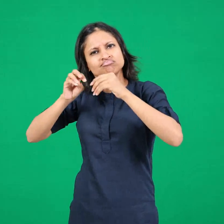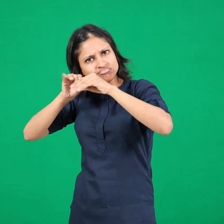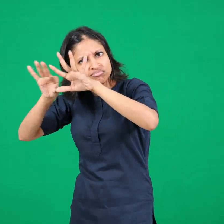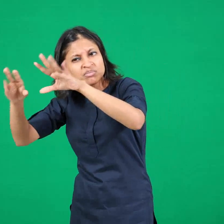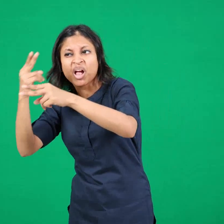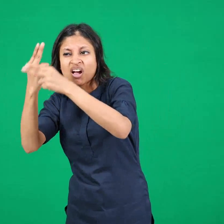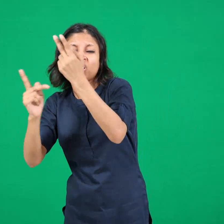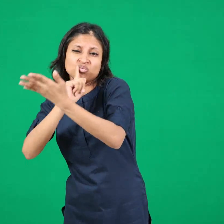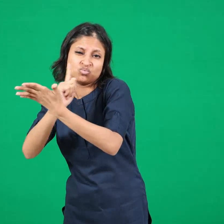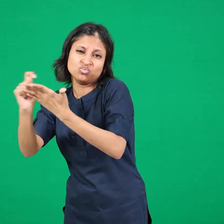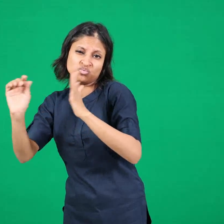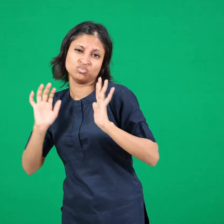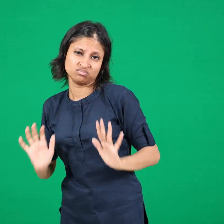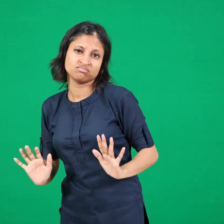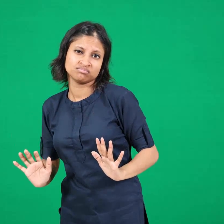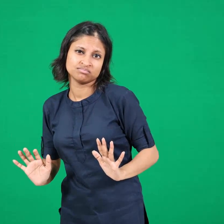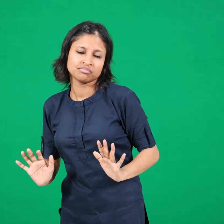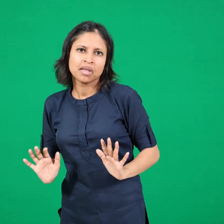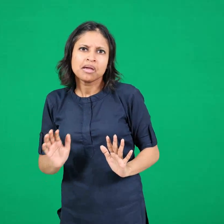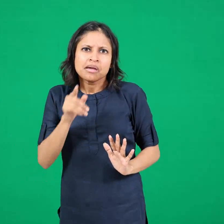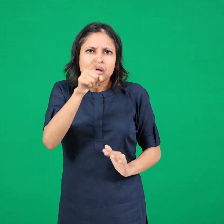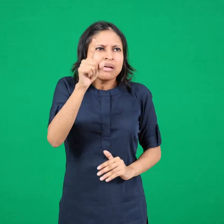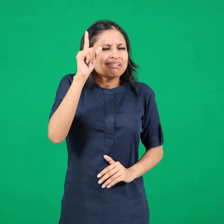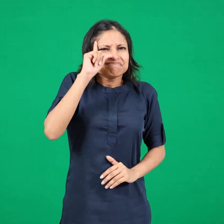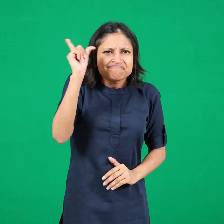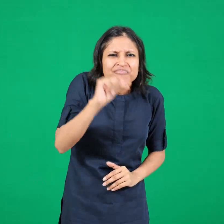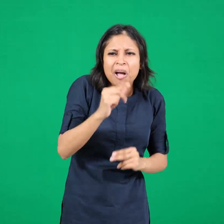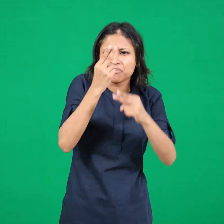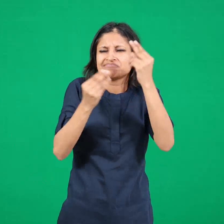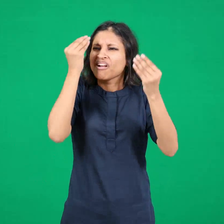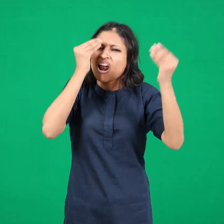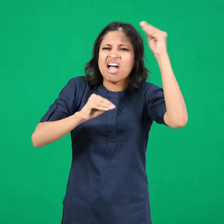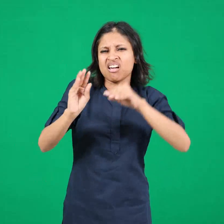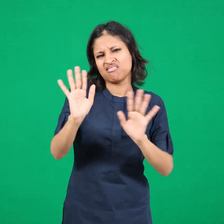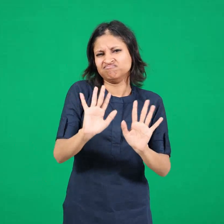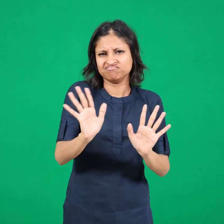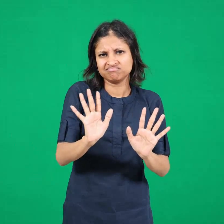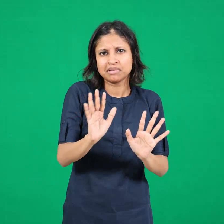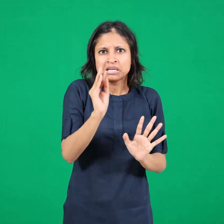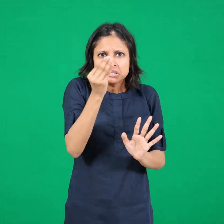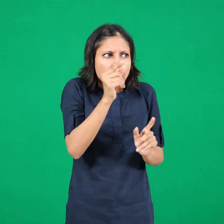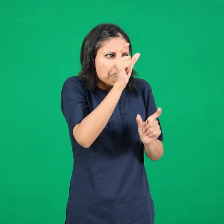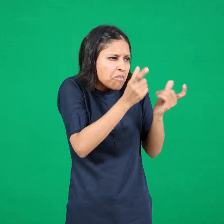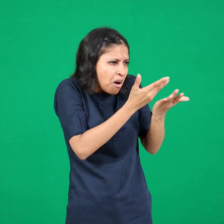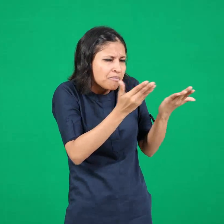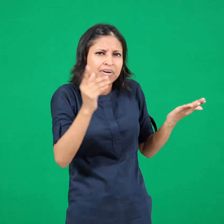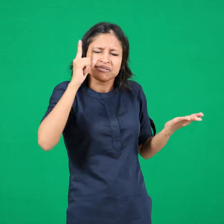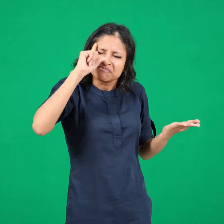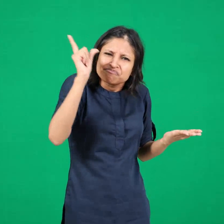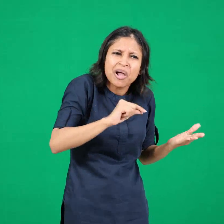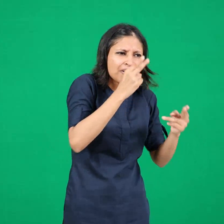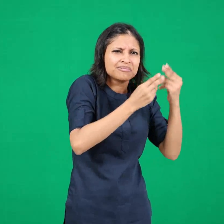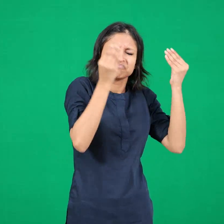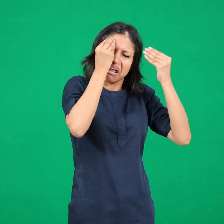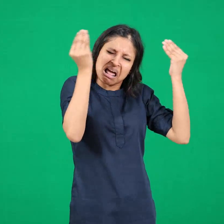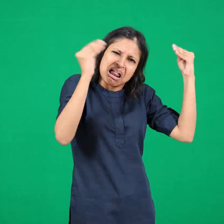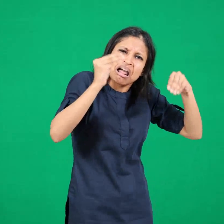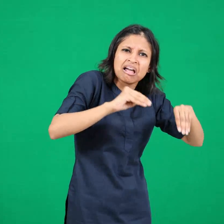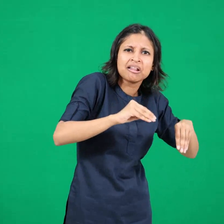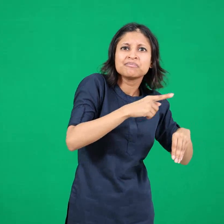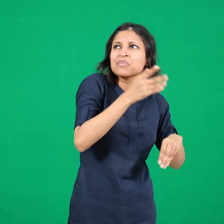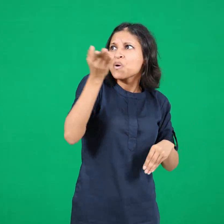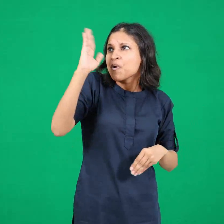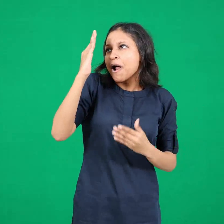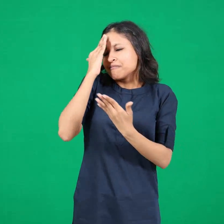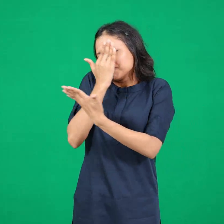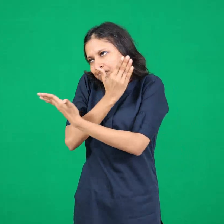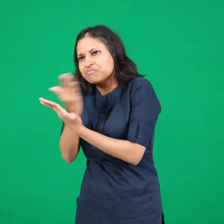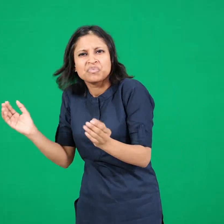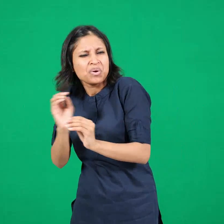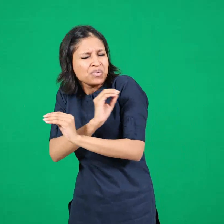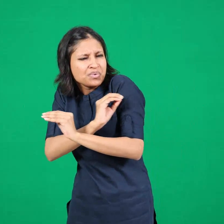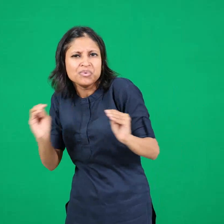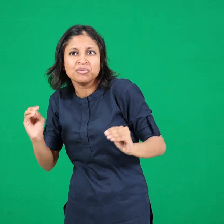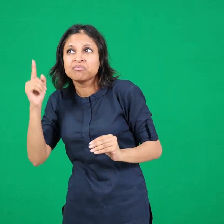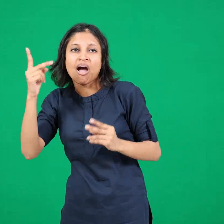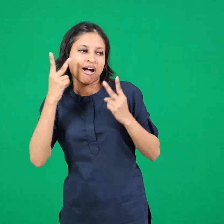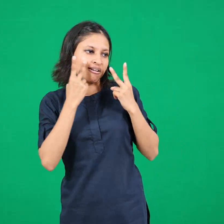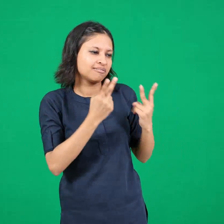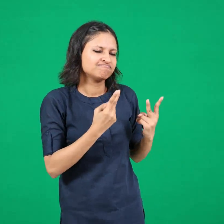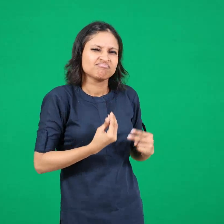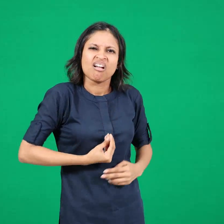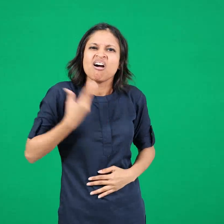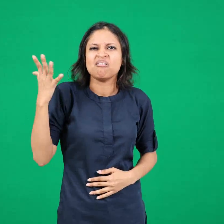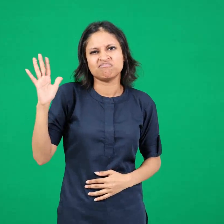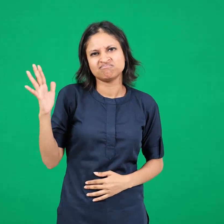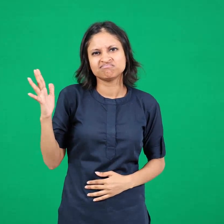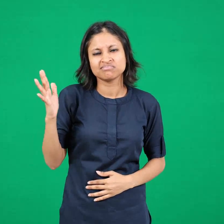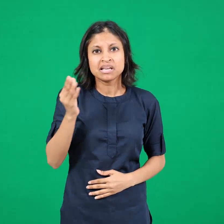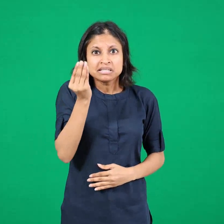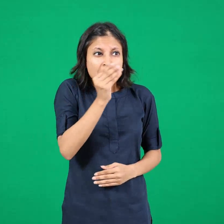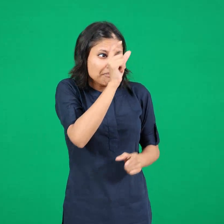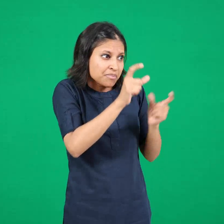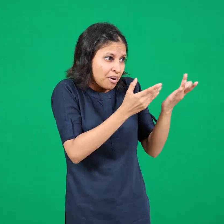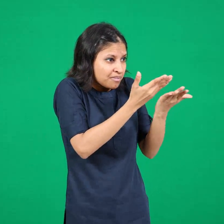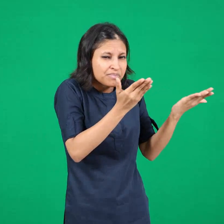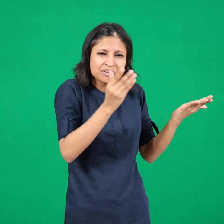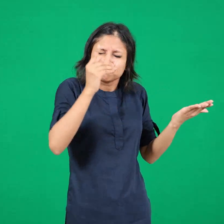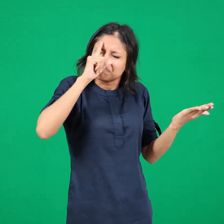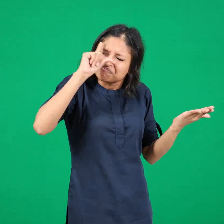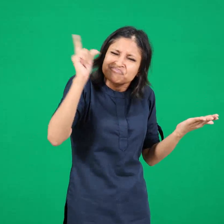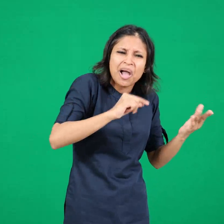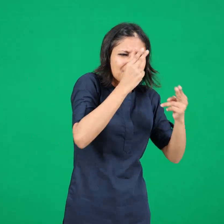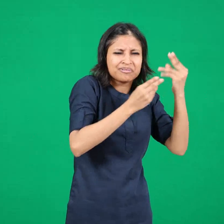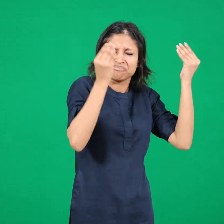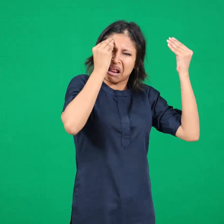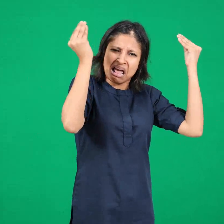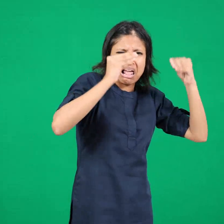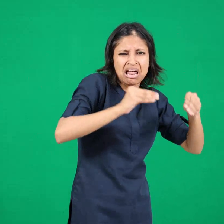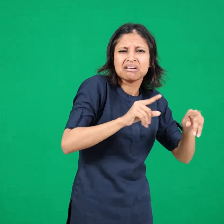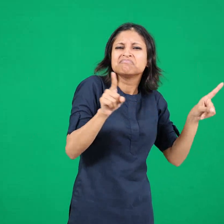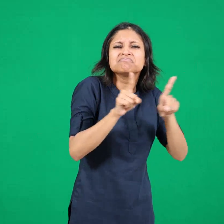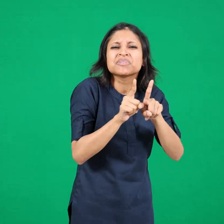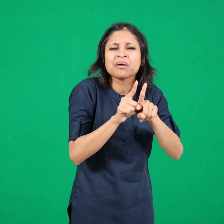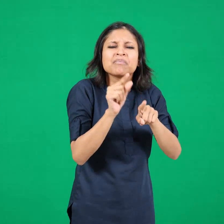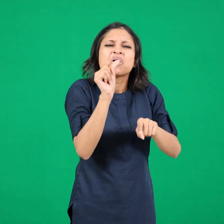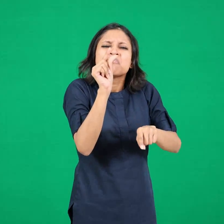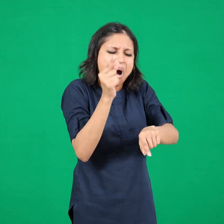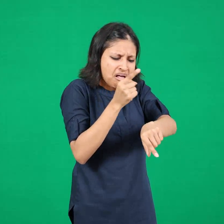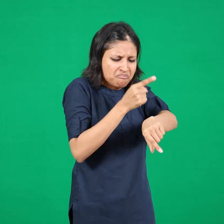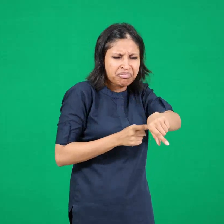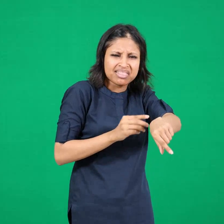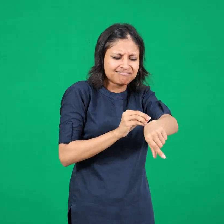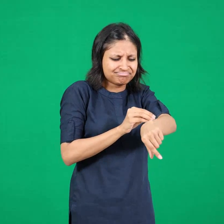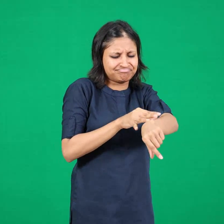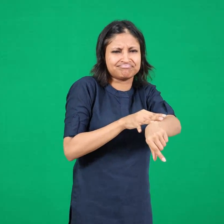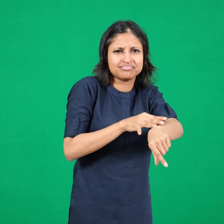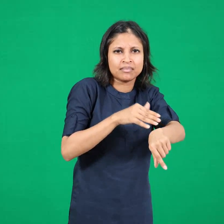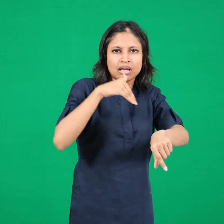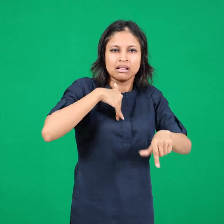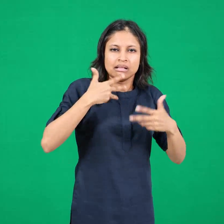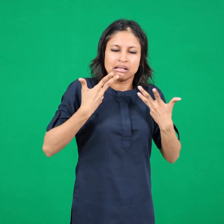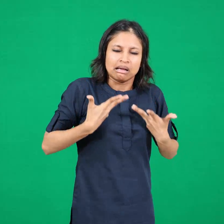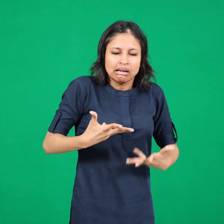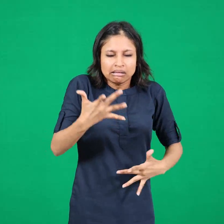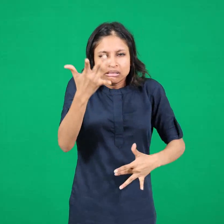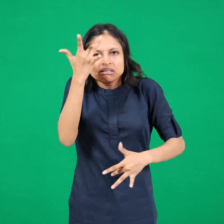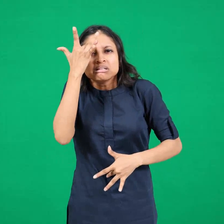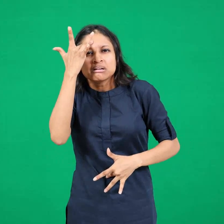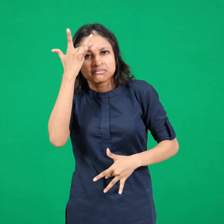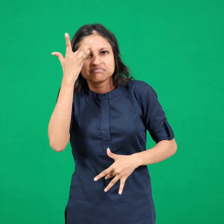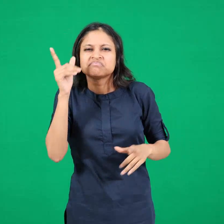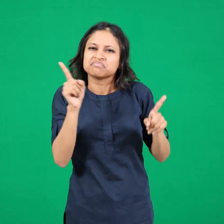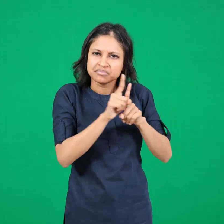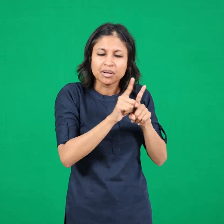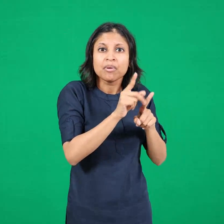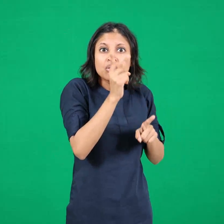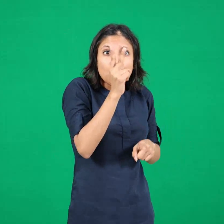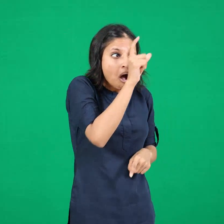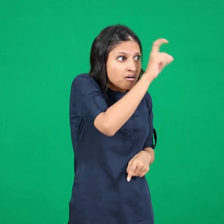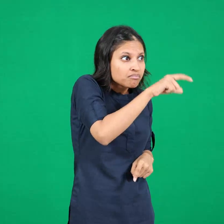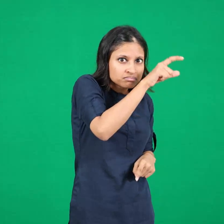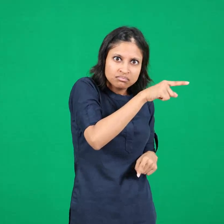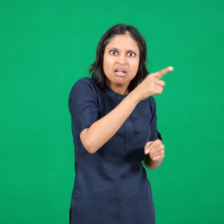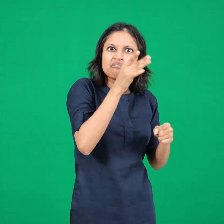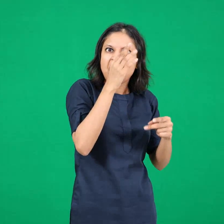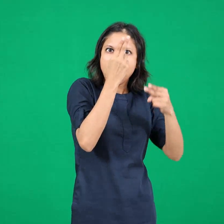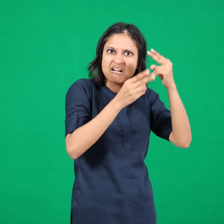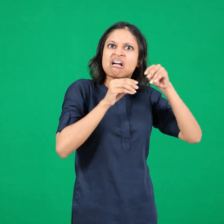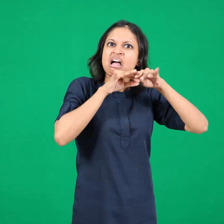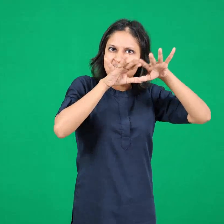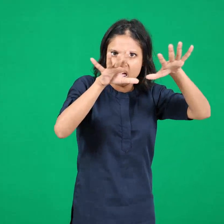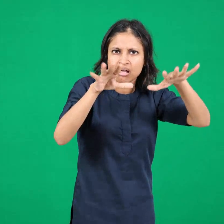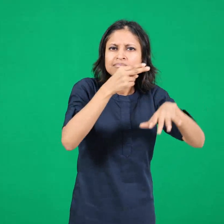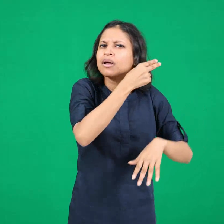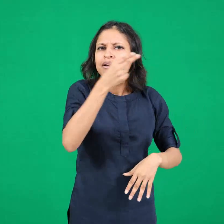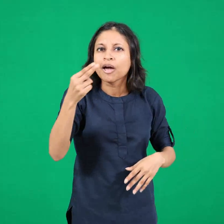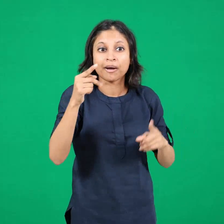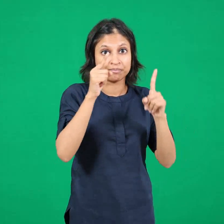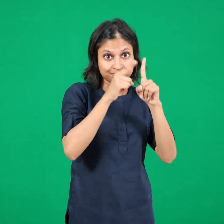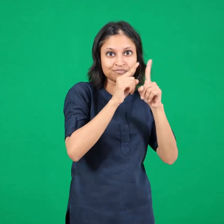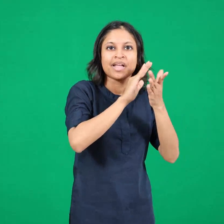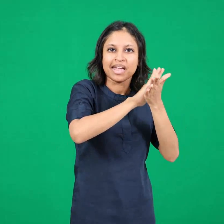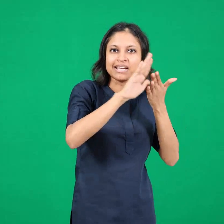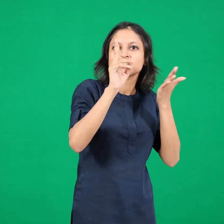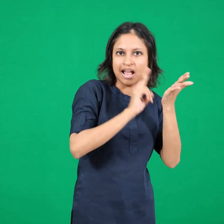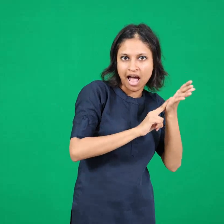But avoid irreverent, empty chatter, which will only lead to more ungodliness, and the talk of such men will spread like gangrene.